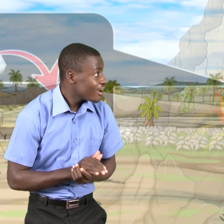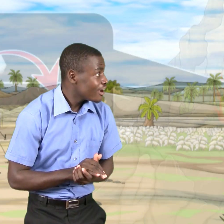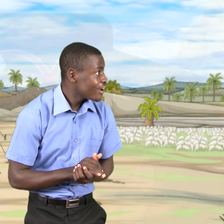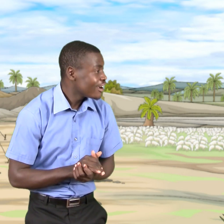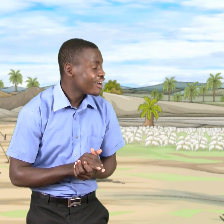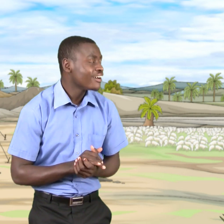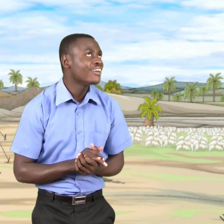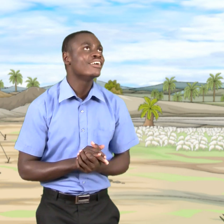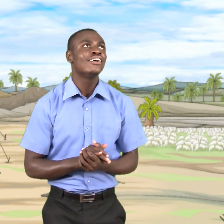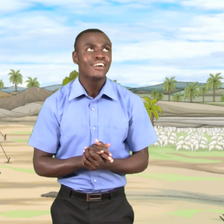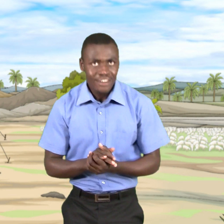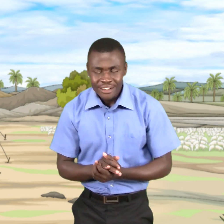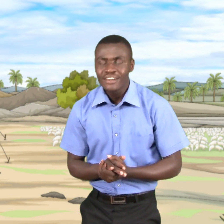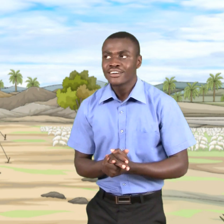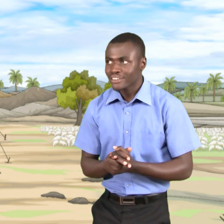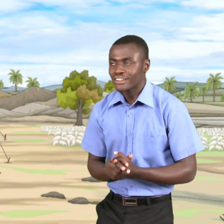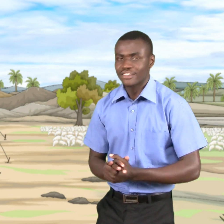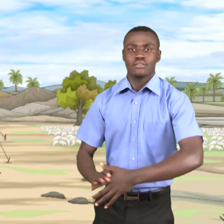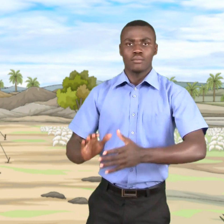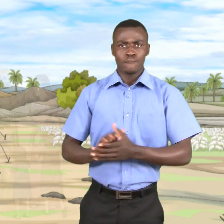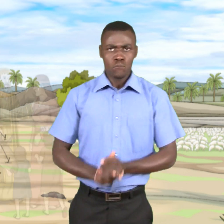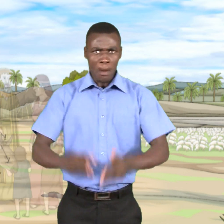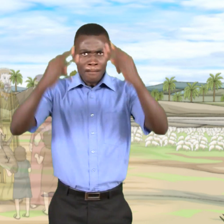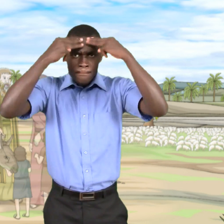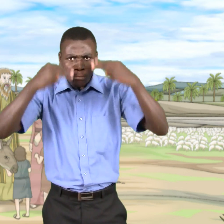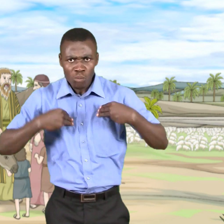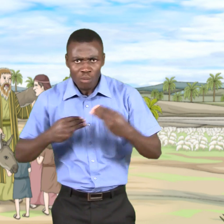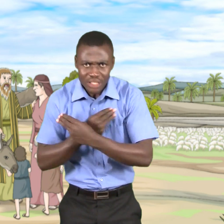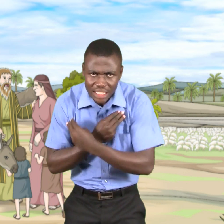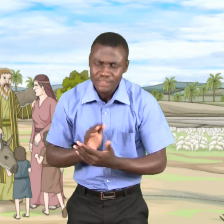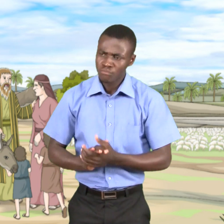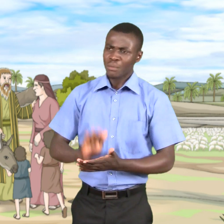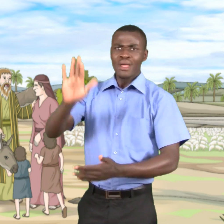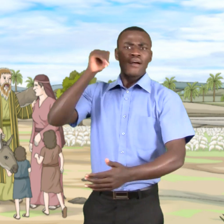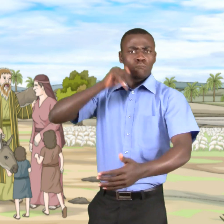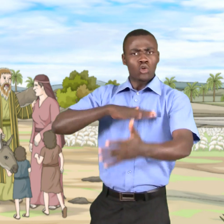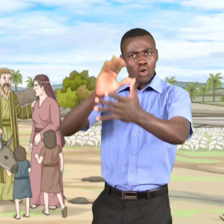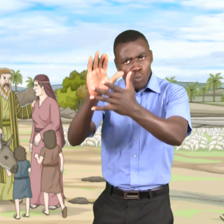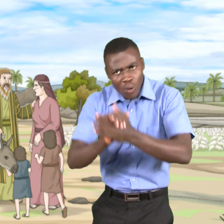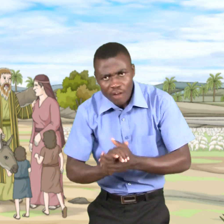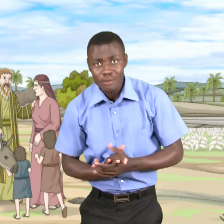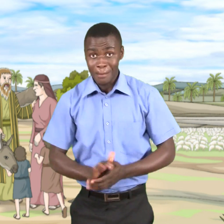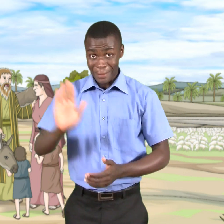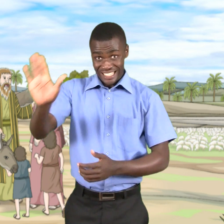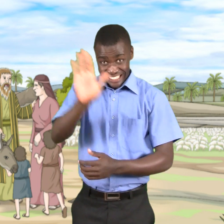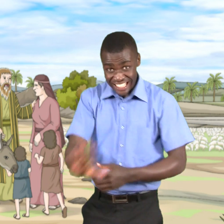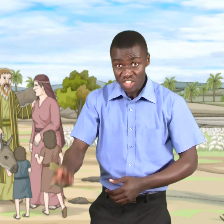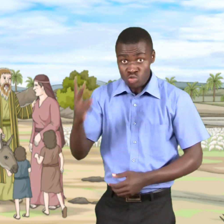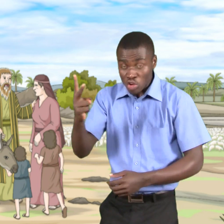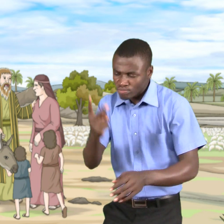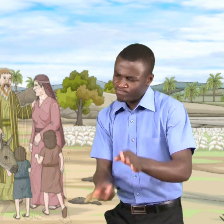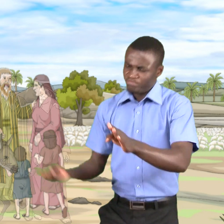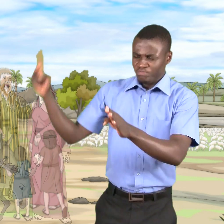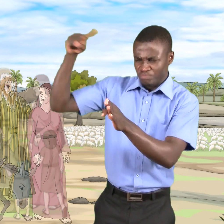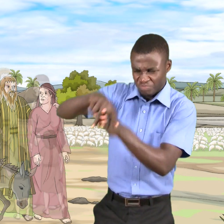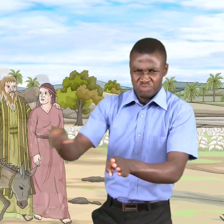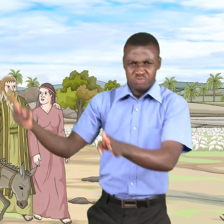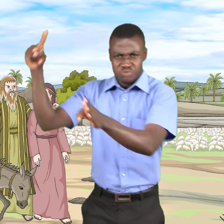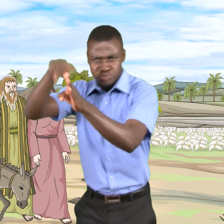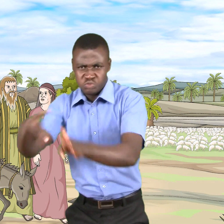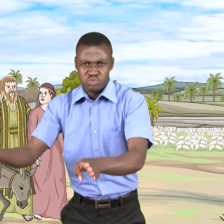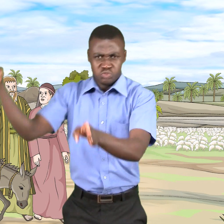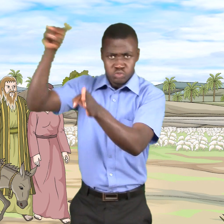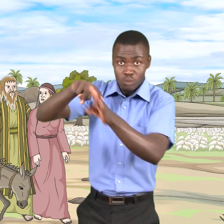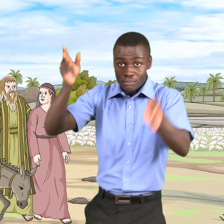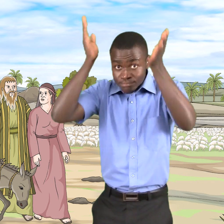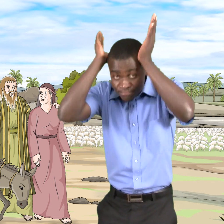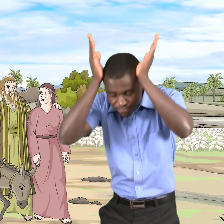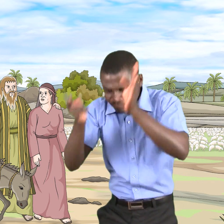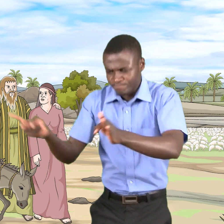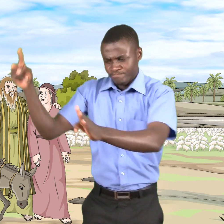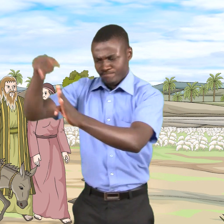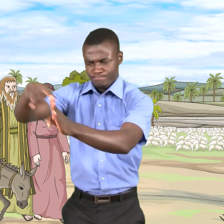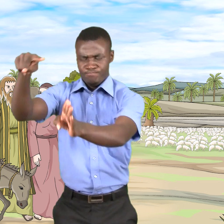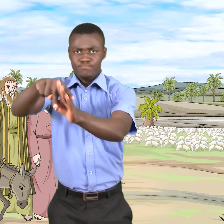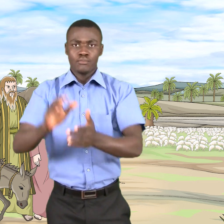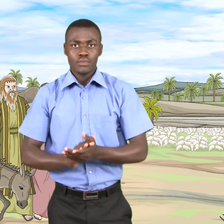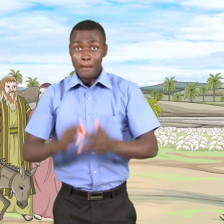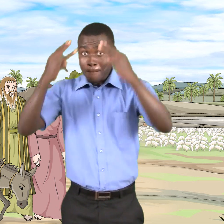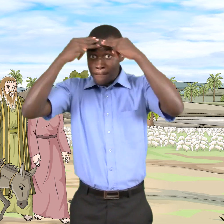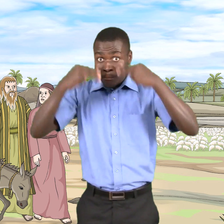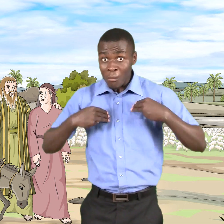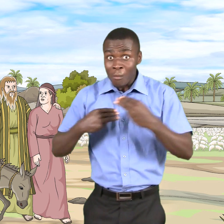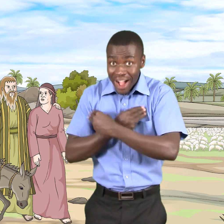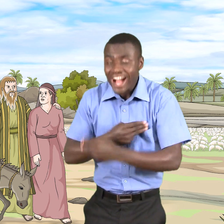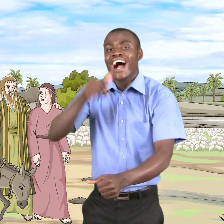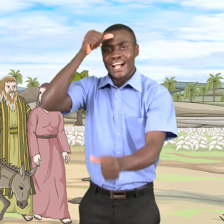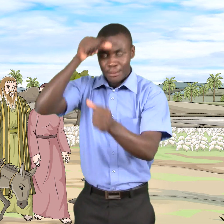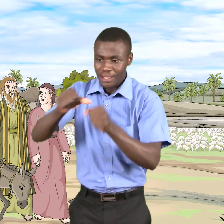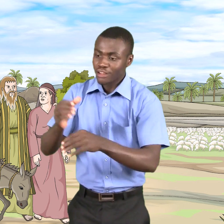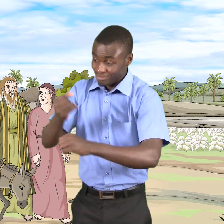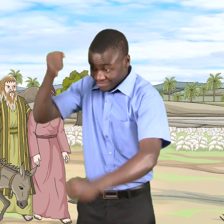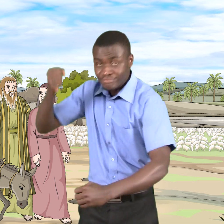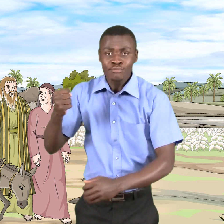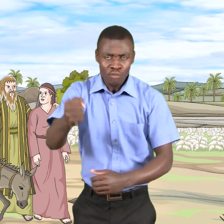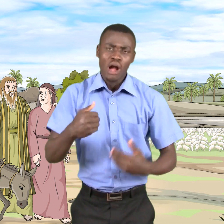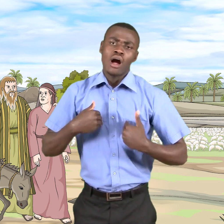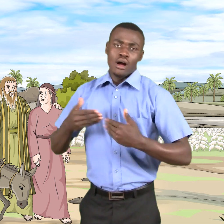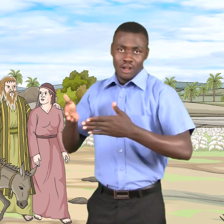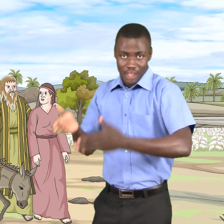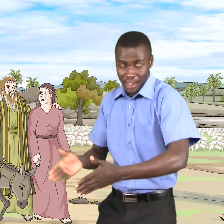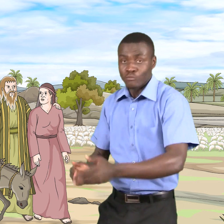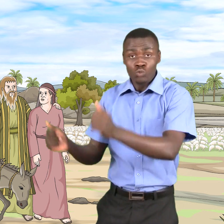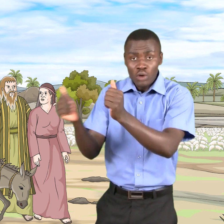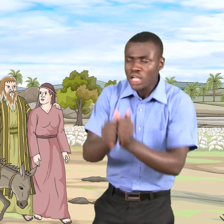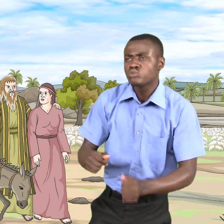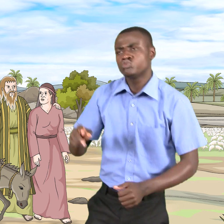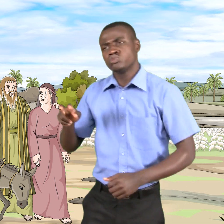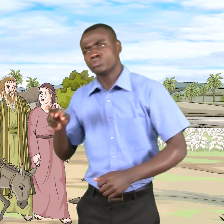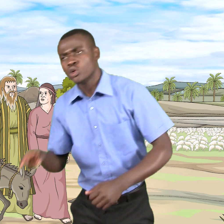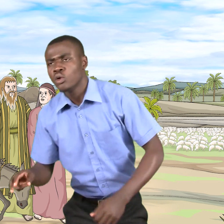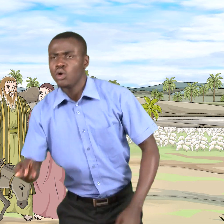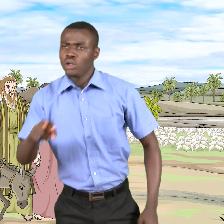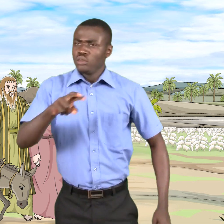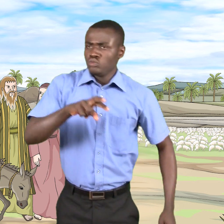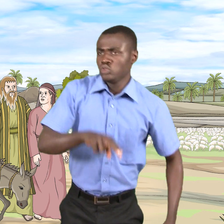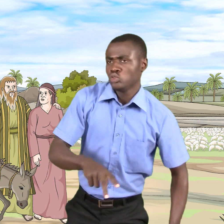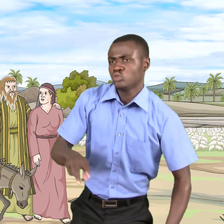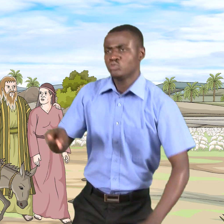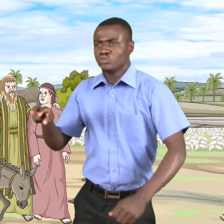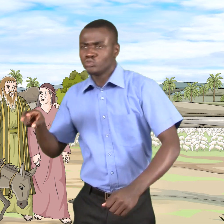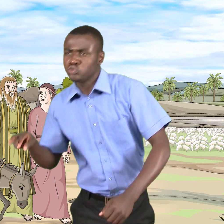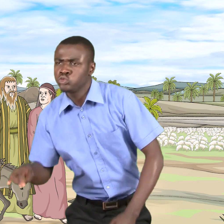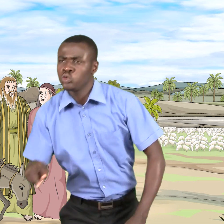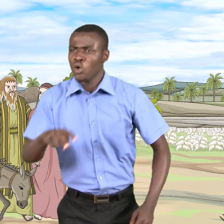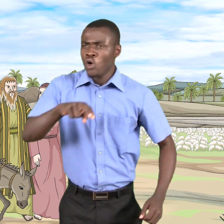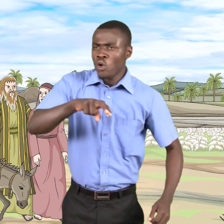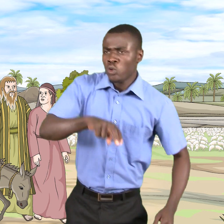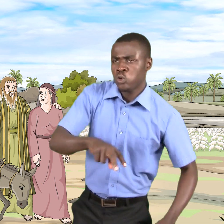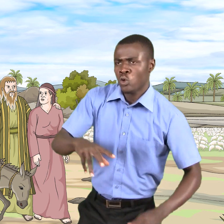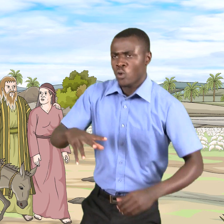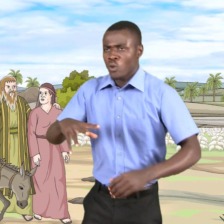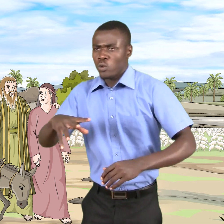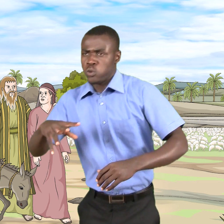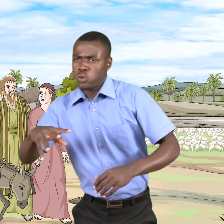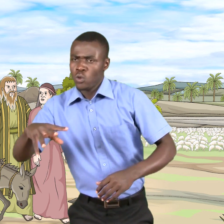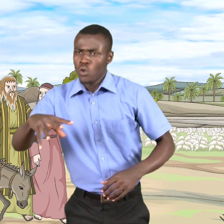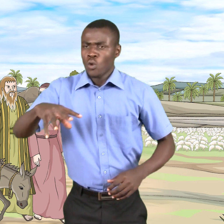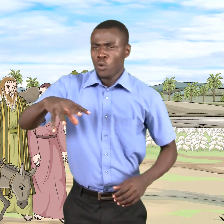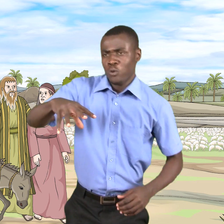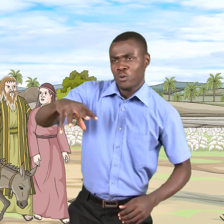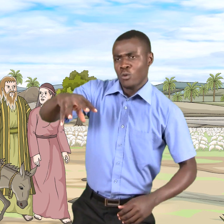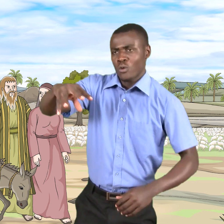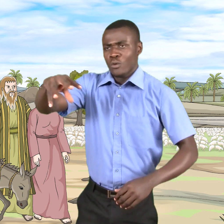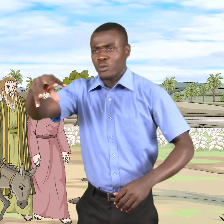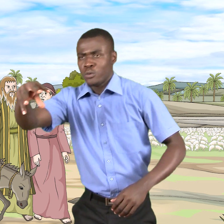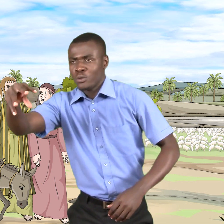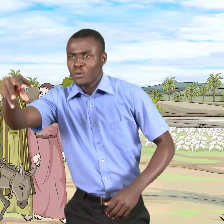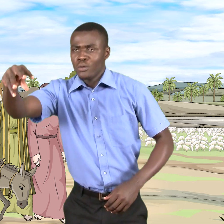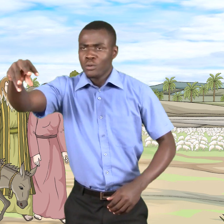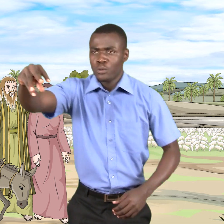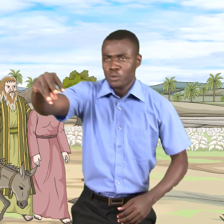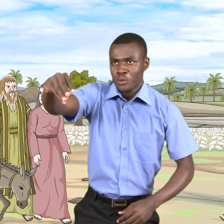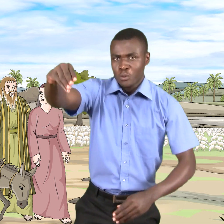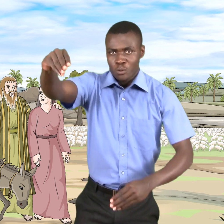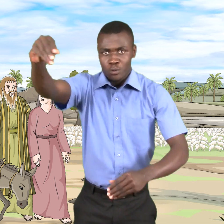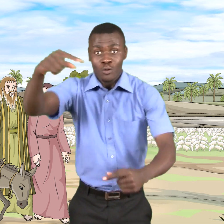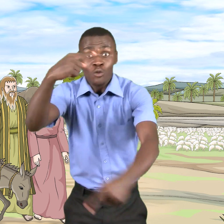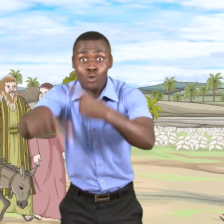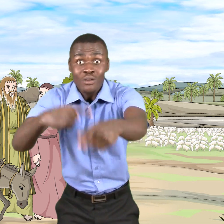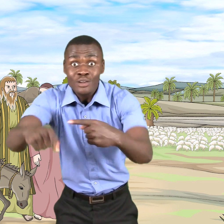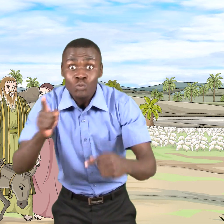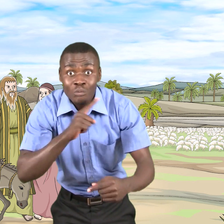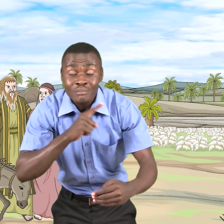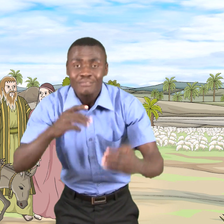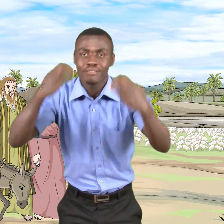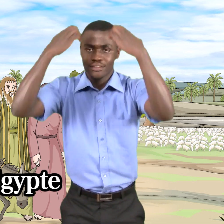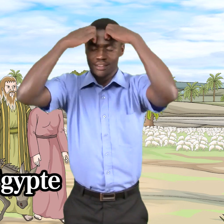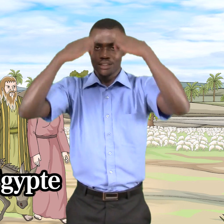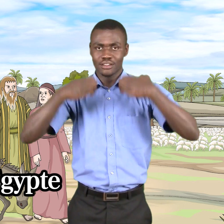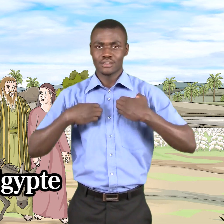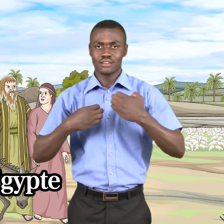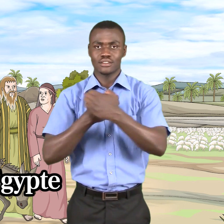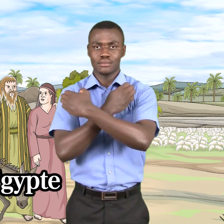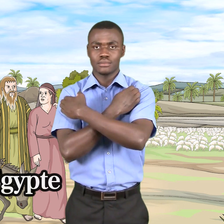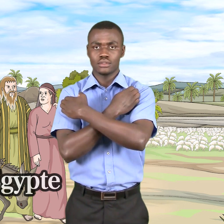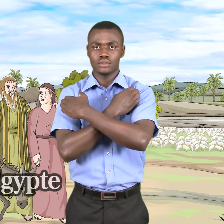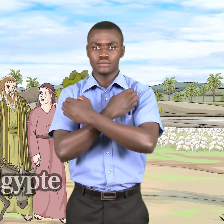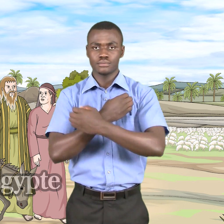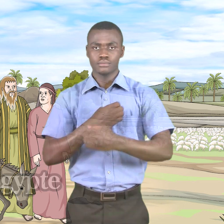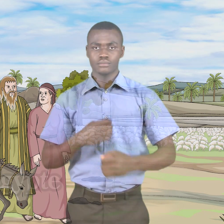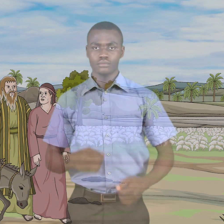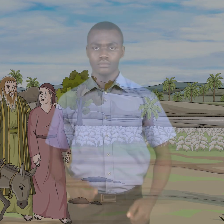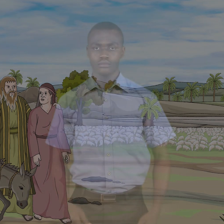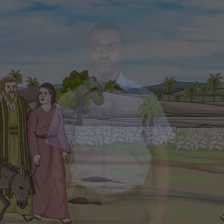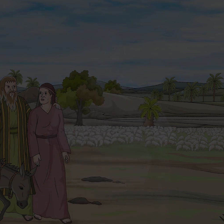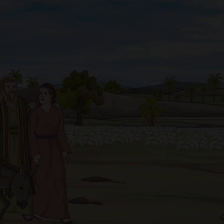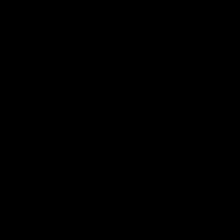So Moses took his wife and sons, put them on a donkey, and headed back to Egypt. And he took the staff of God in his hand.